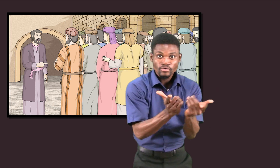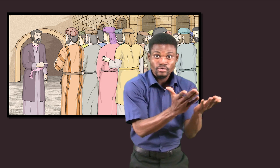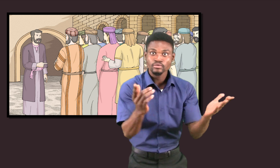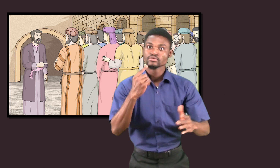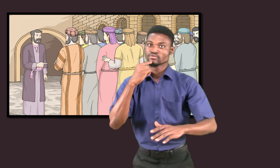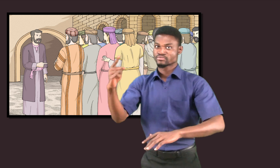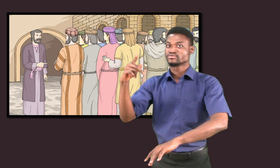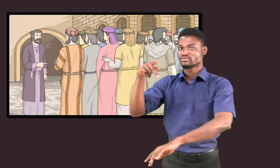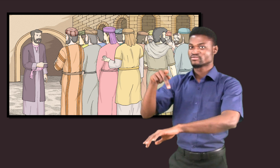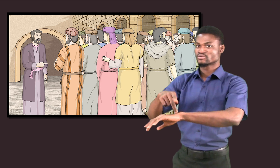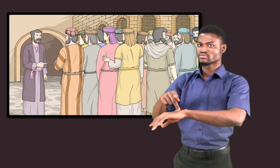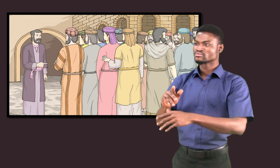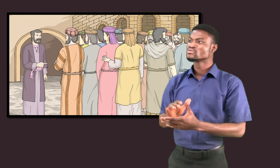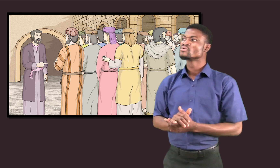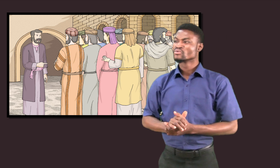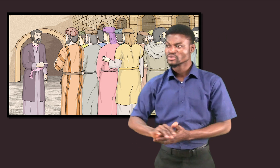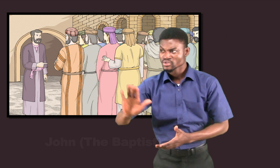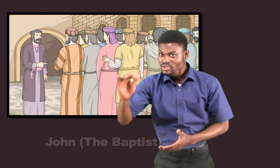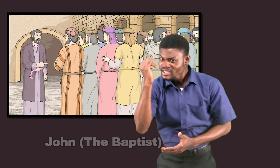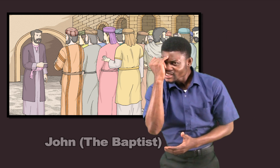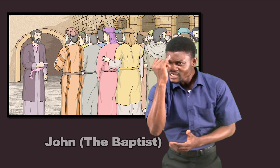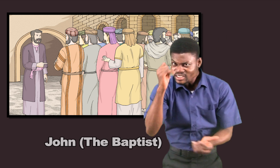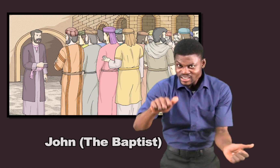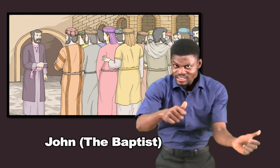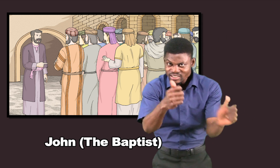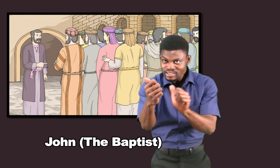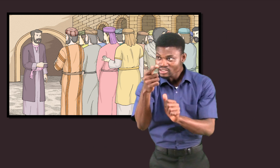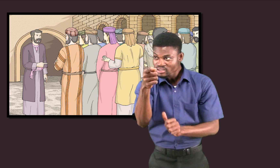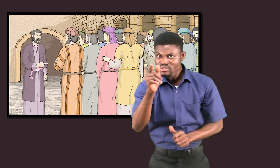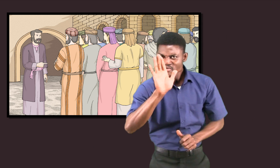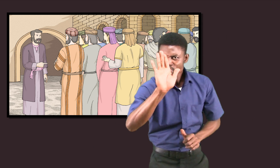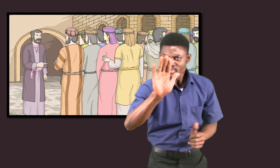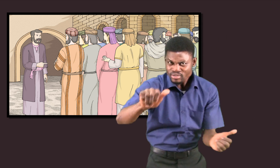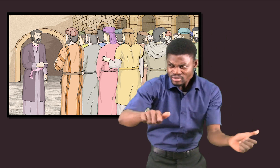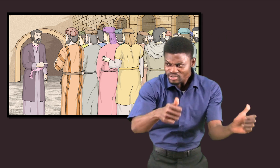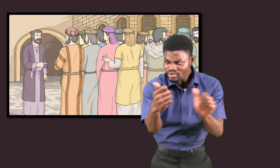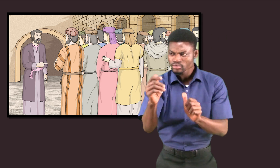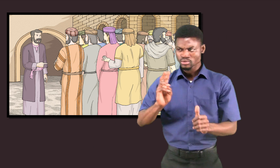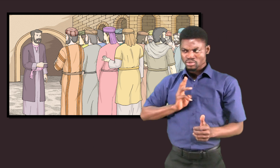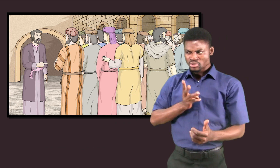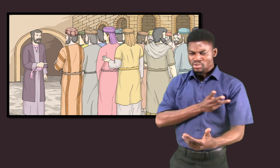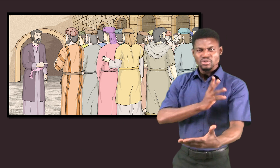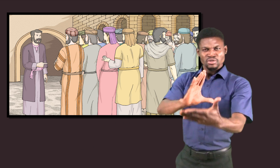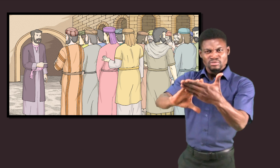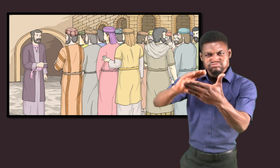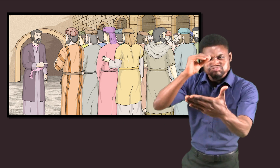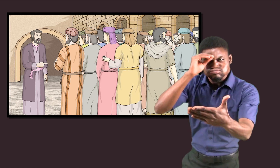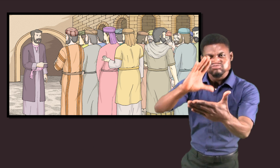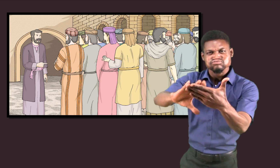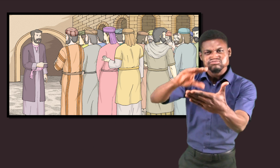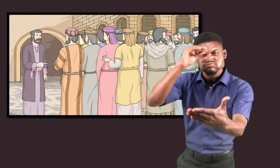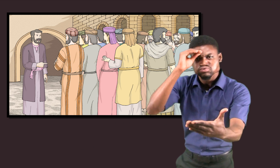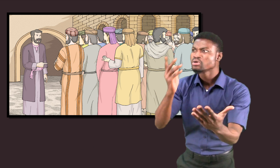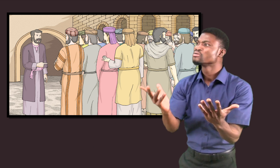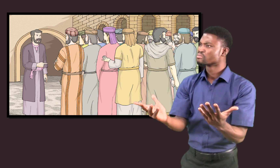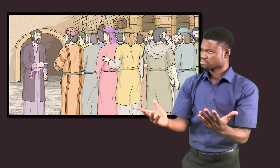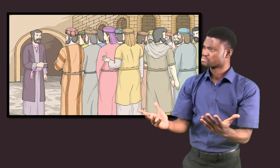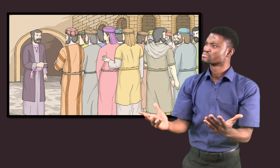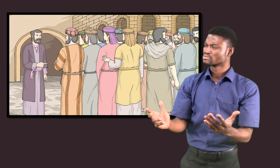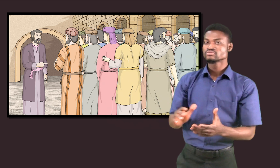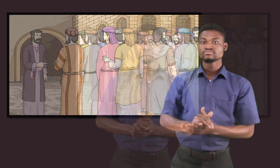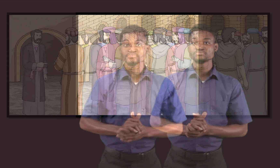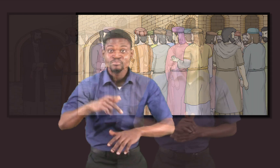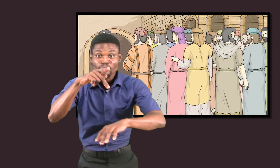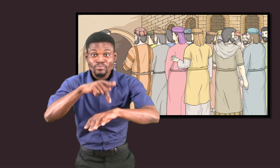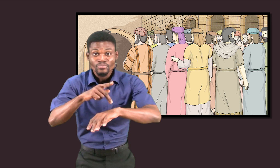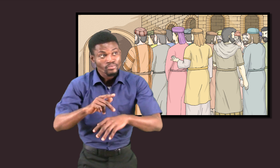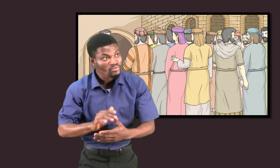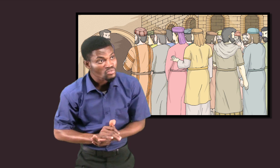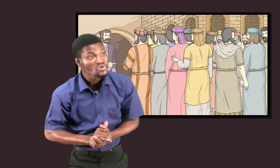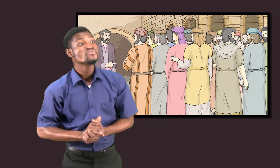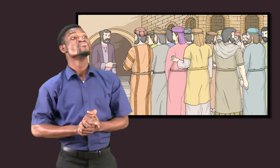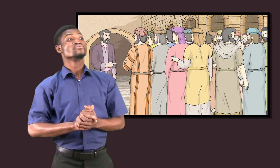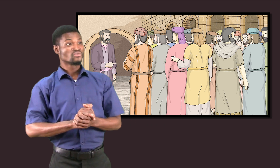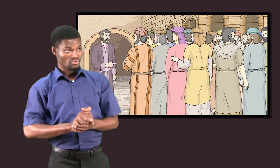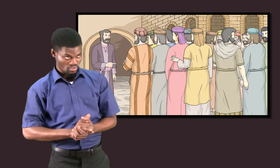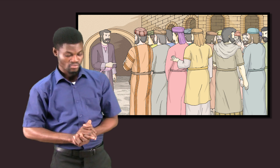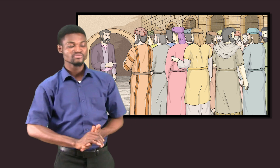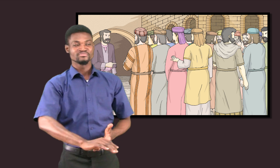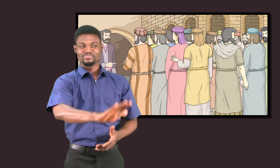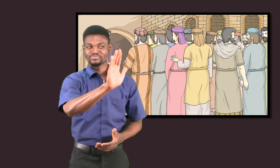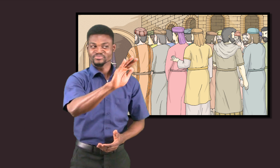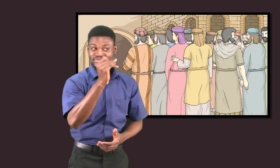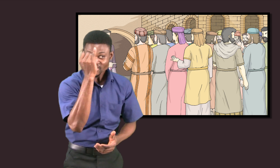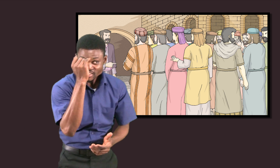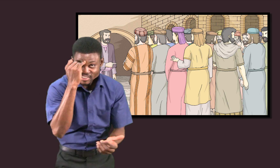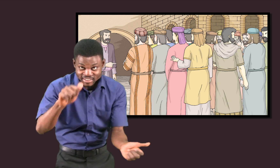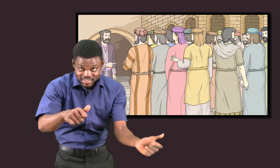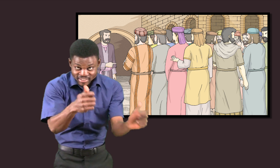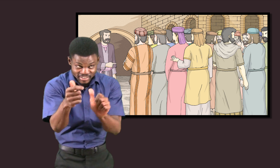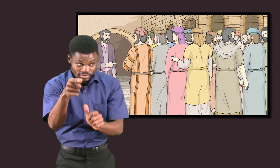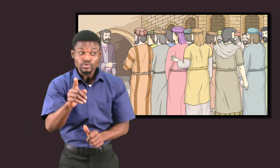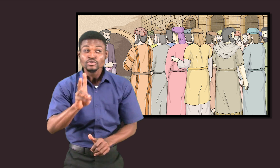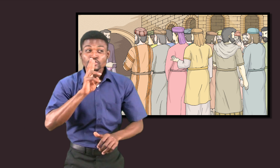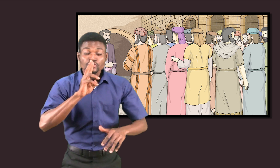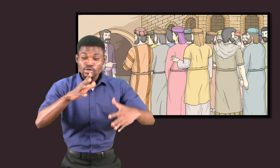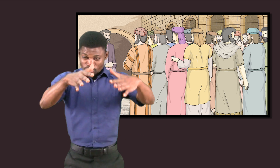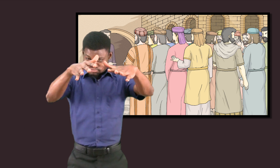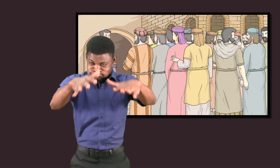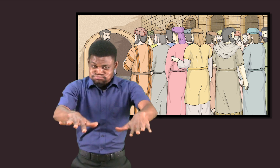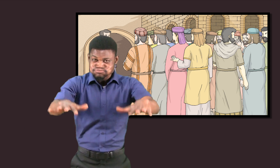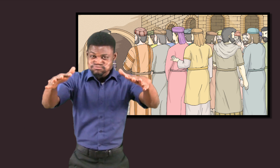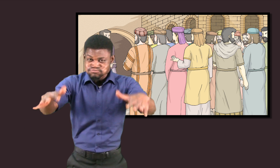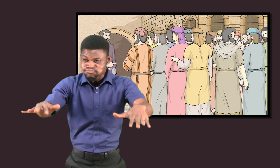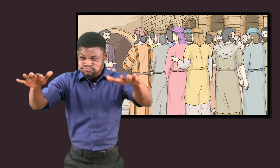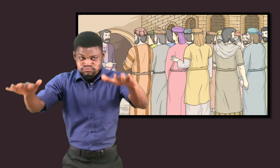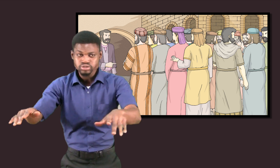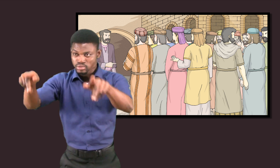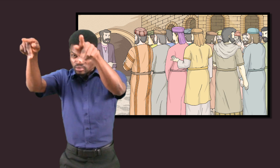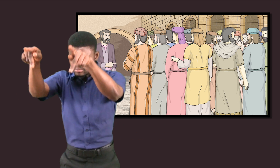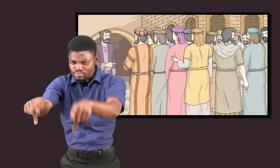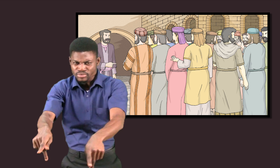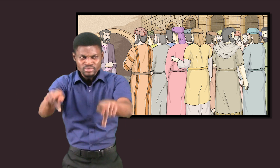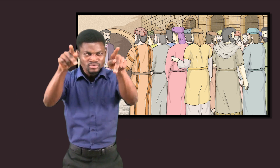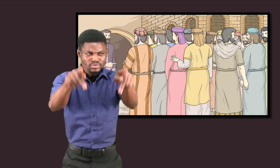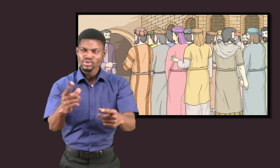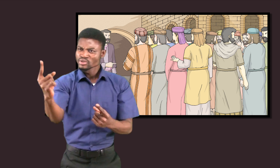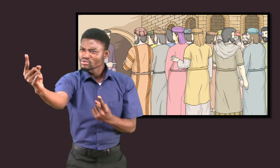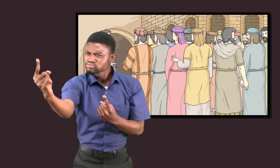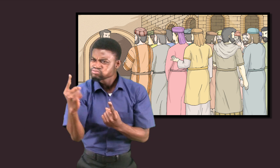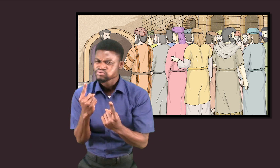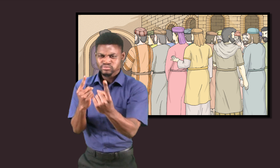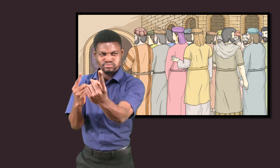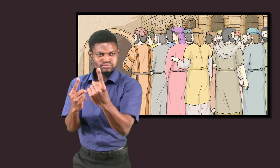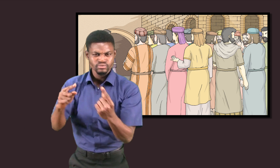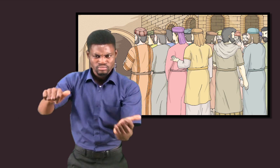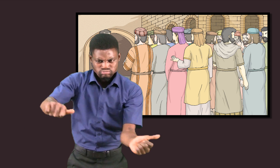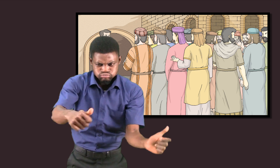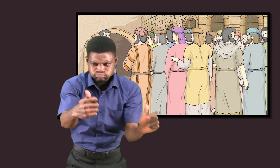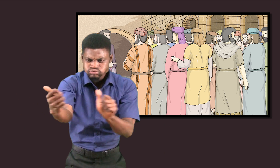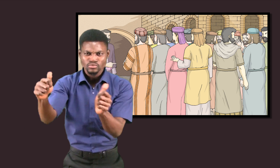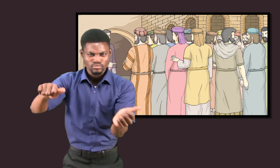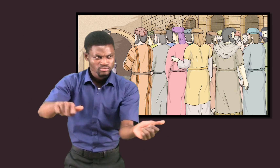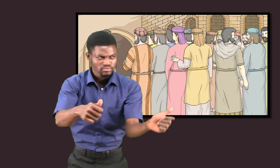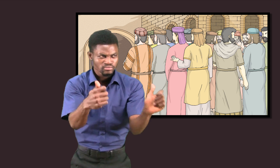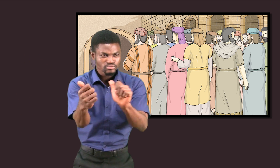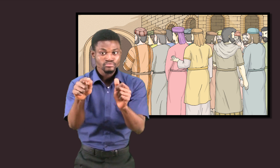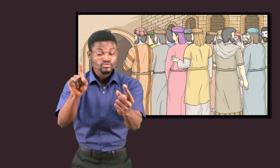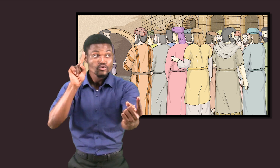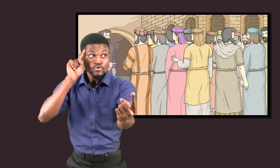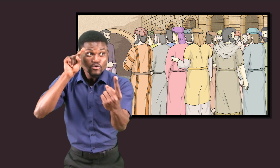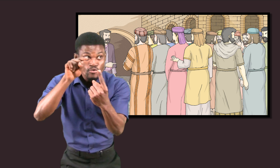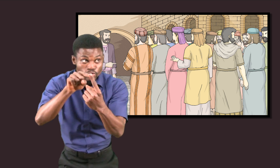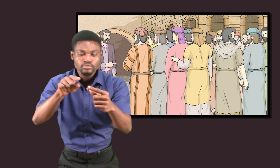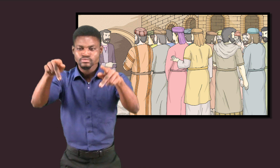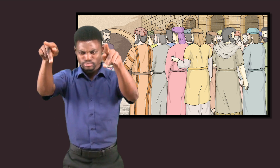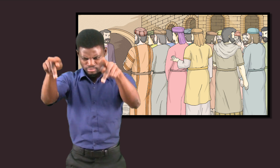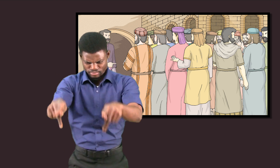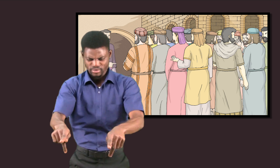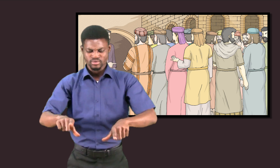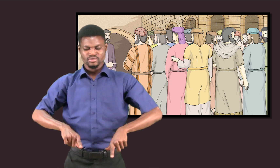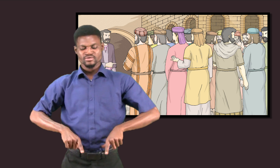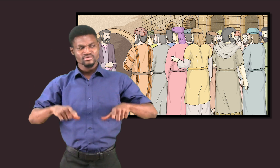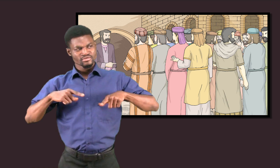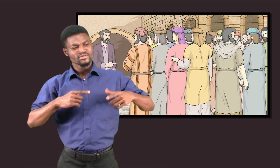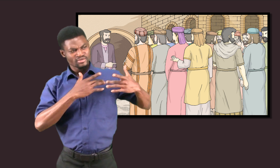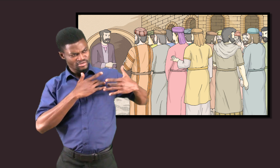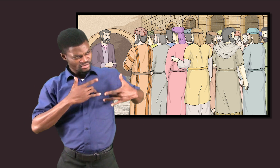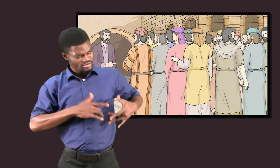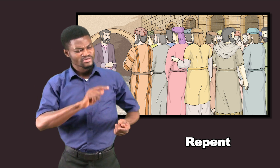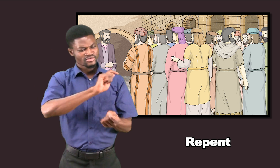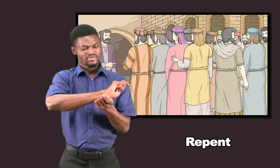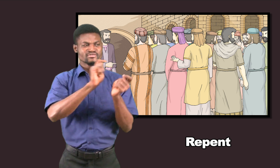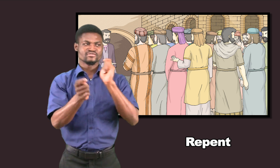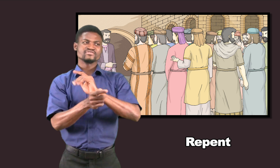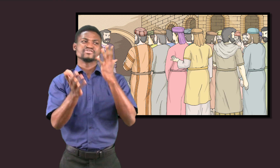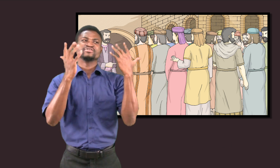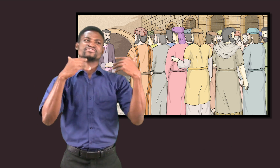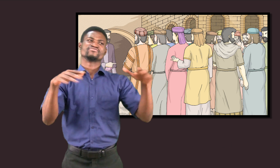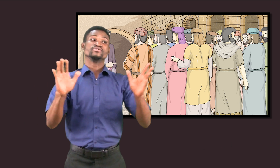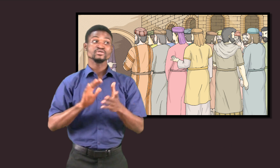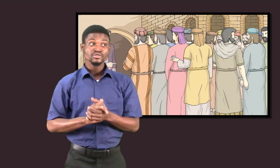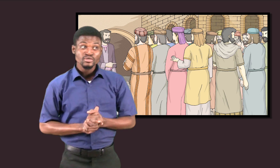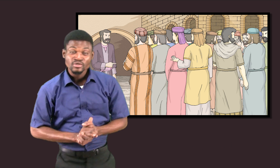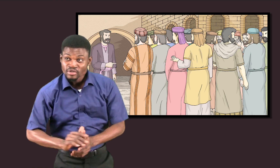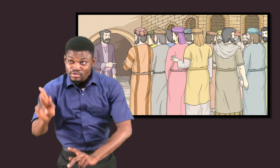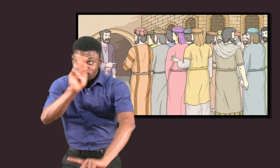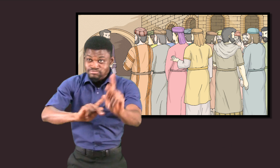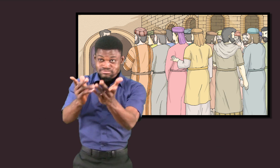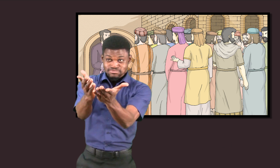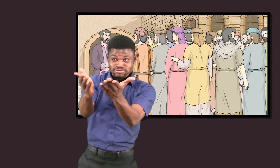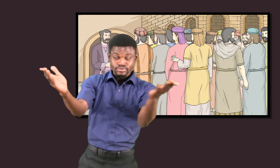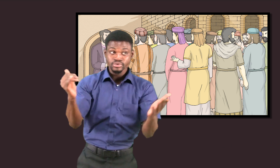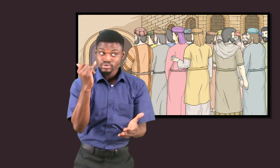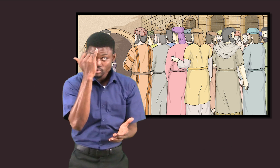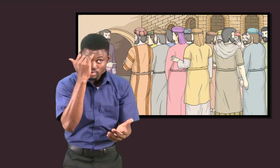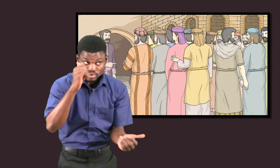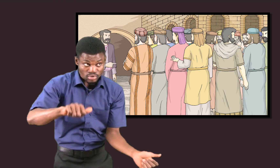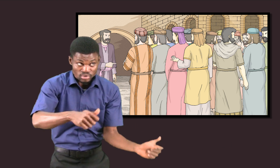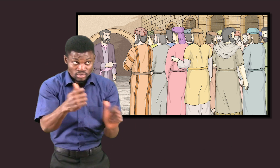“Into what, then, were you baptized?” Paul asked. “The baptism of John,” they replied.